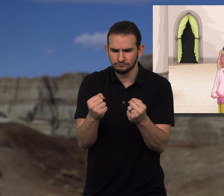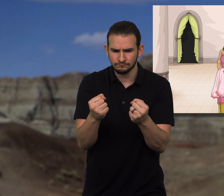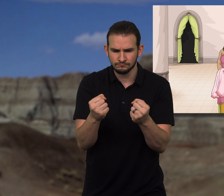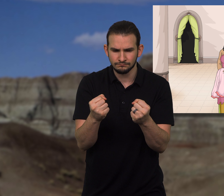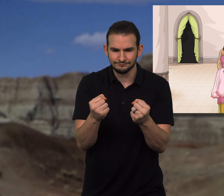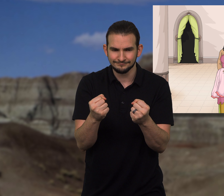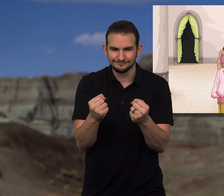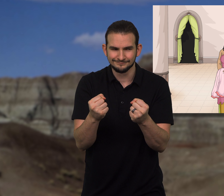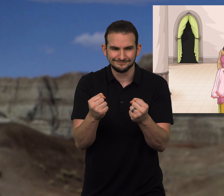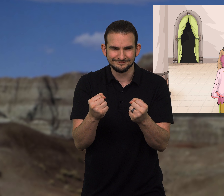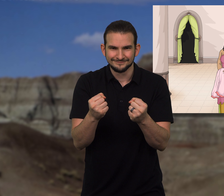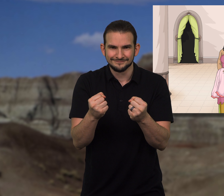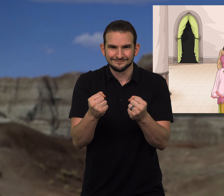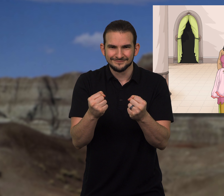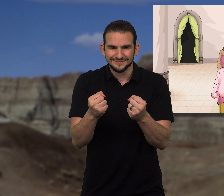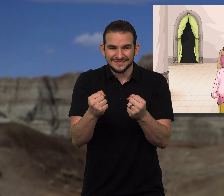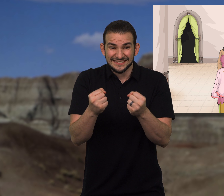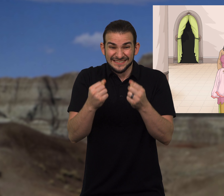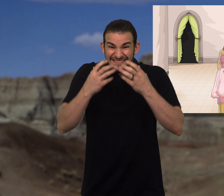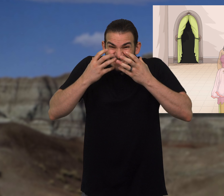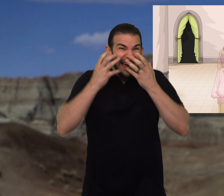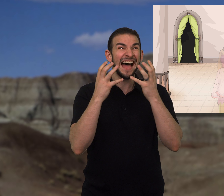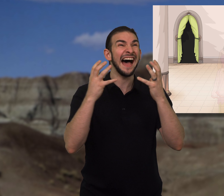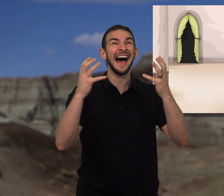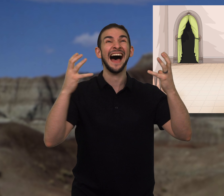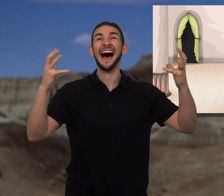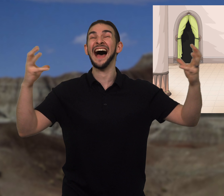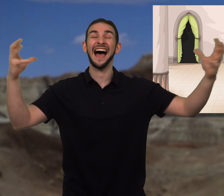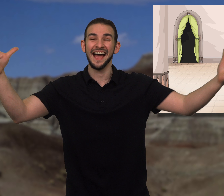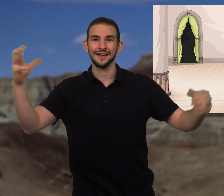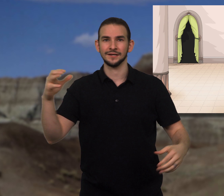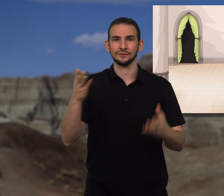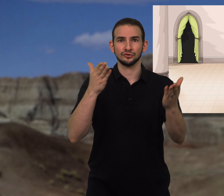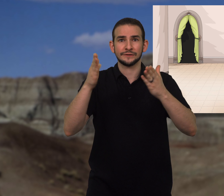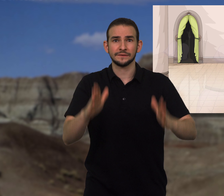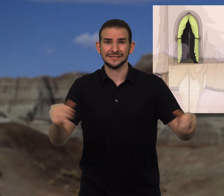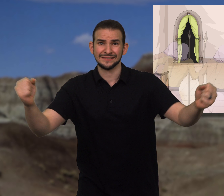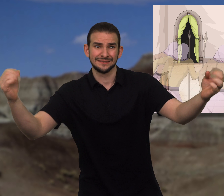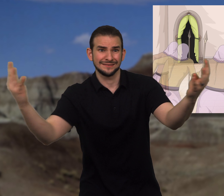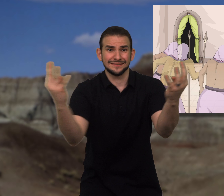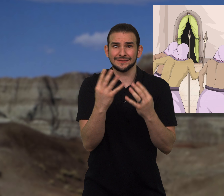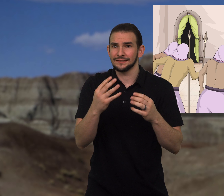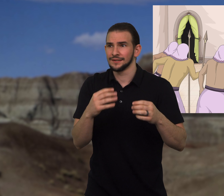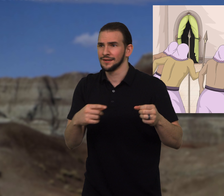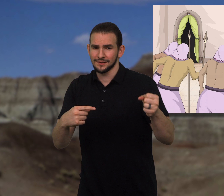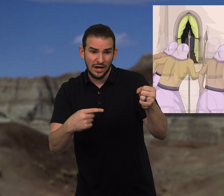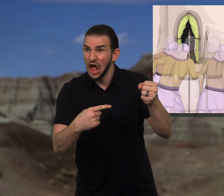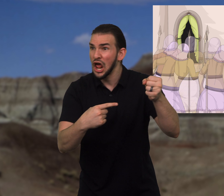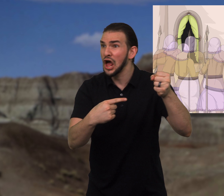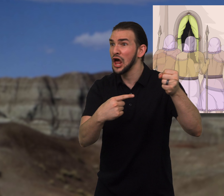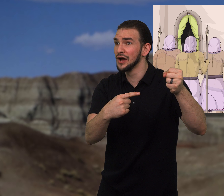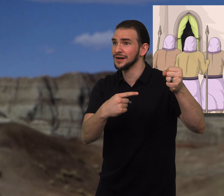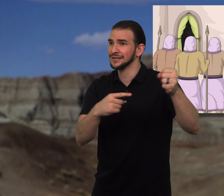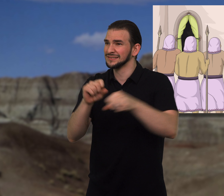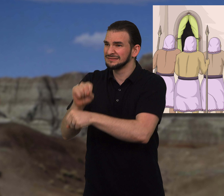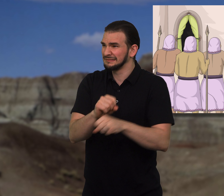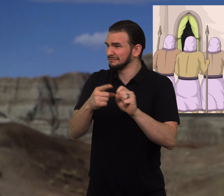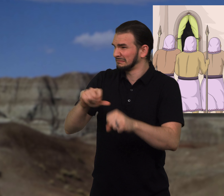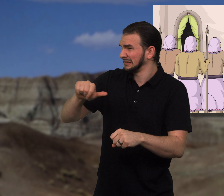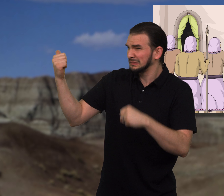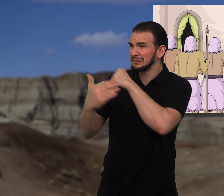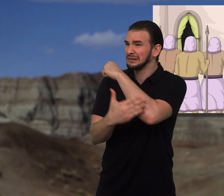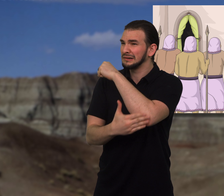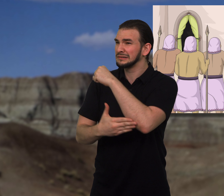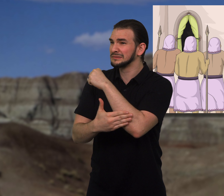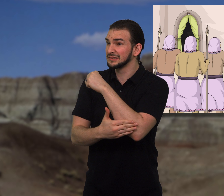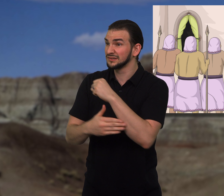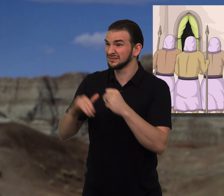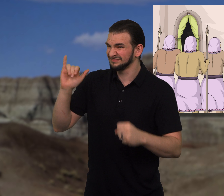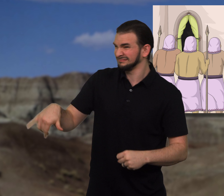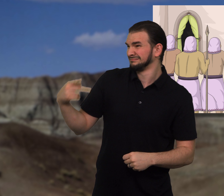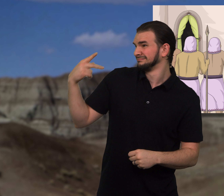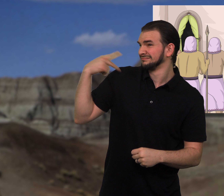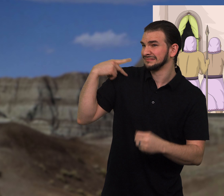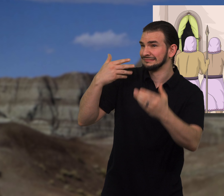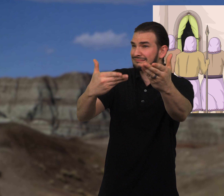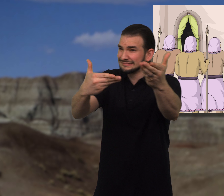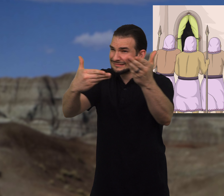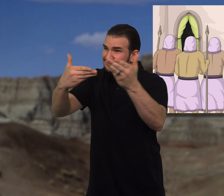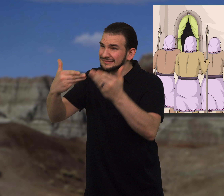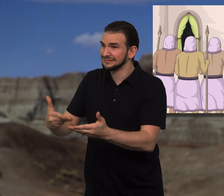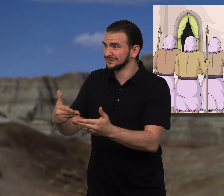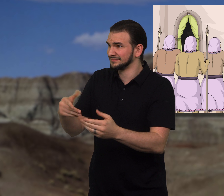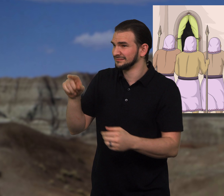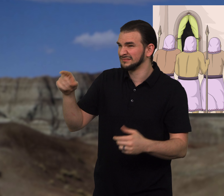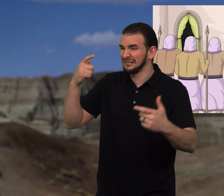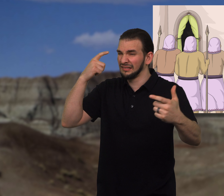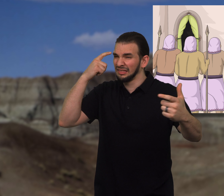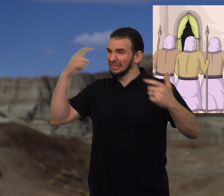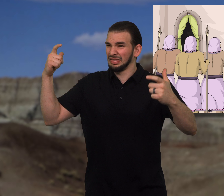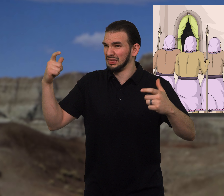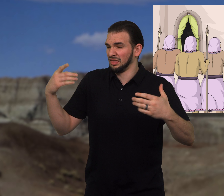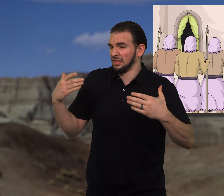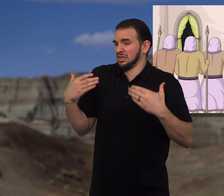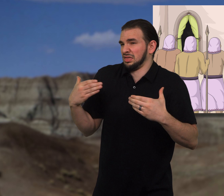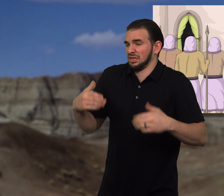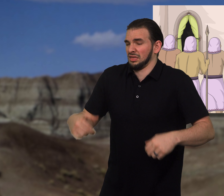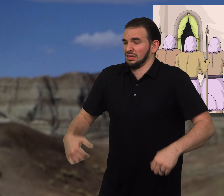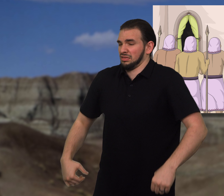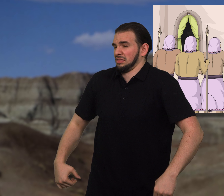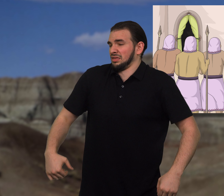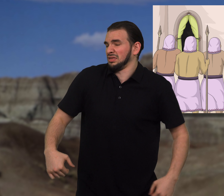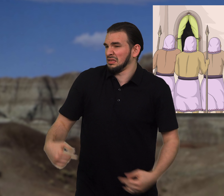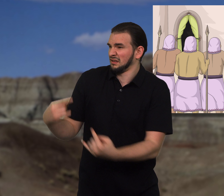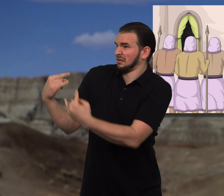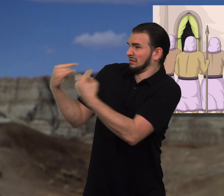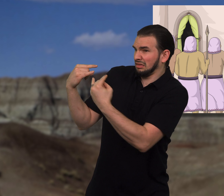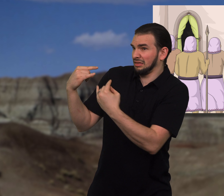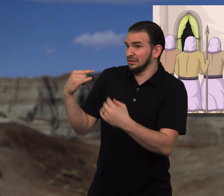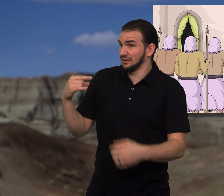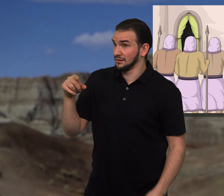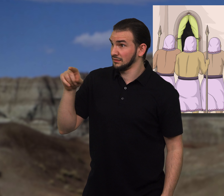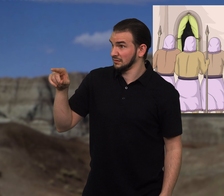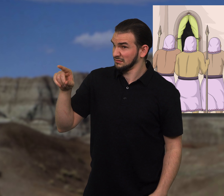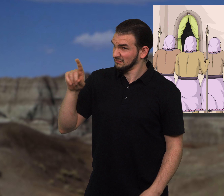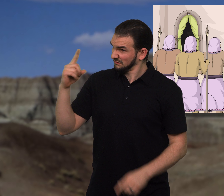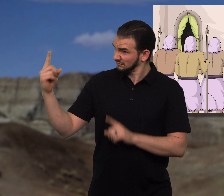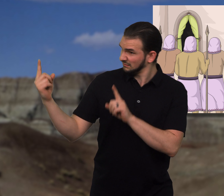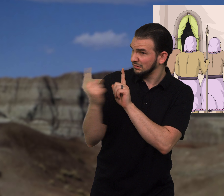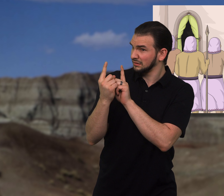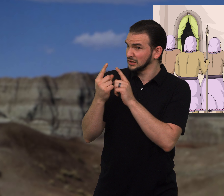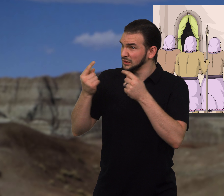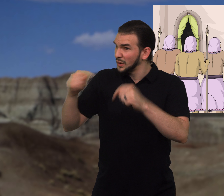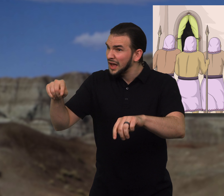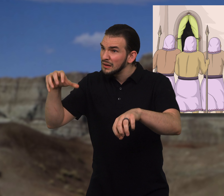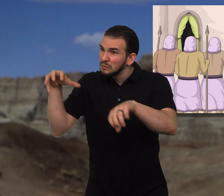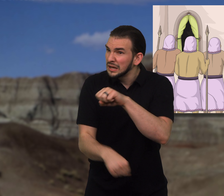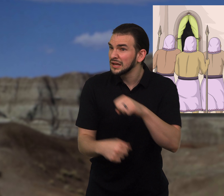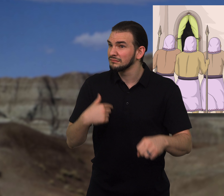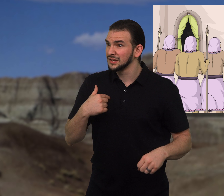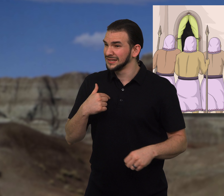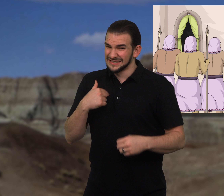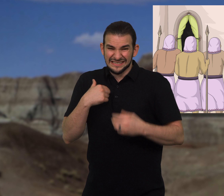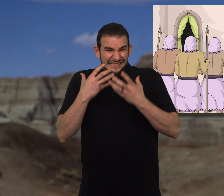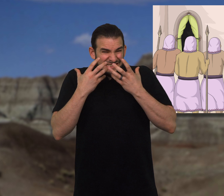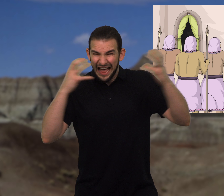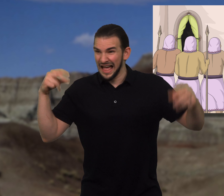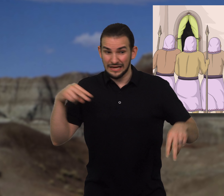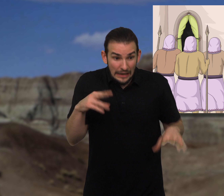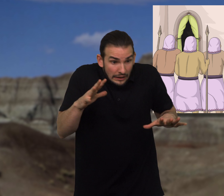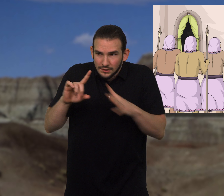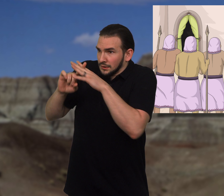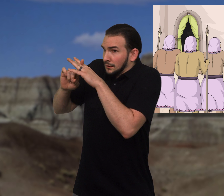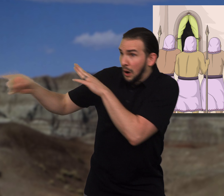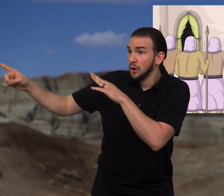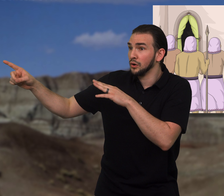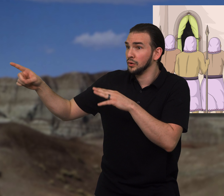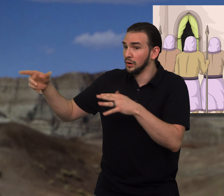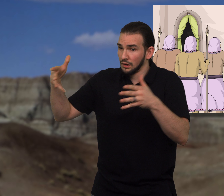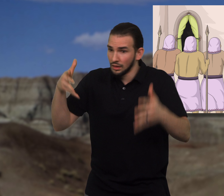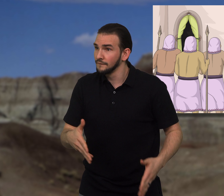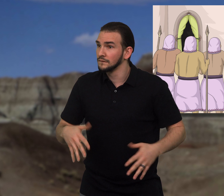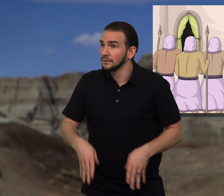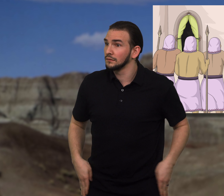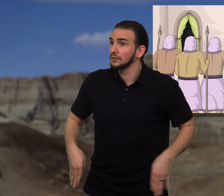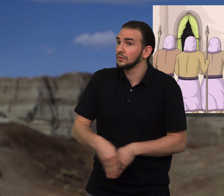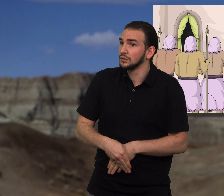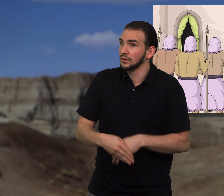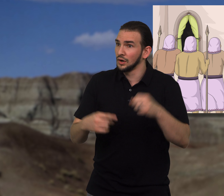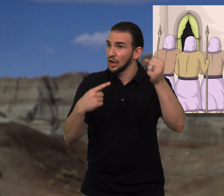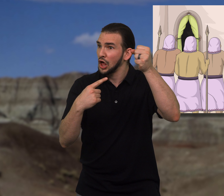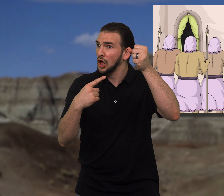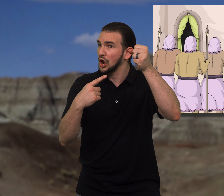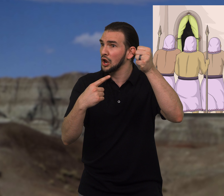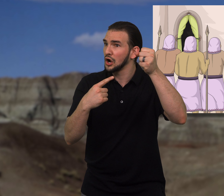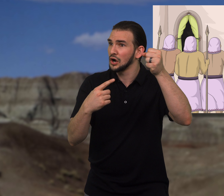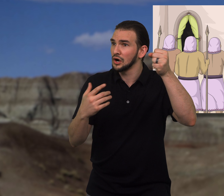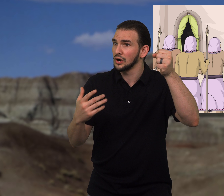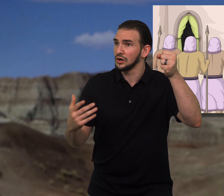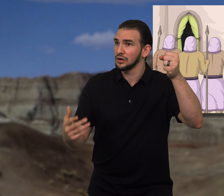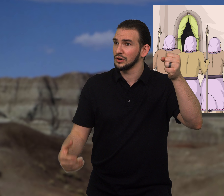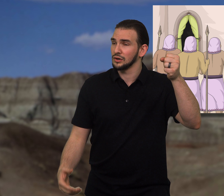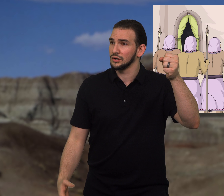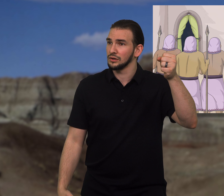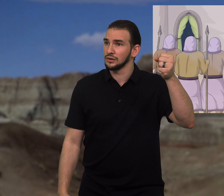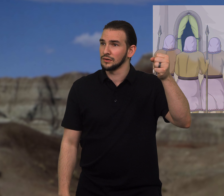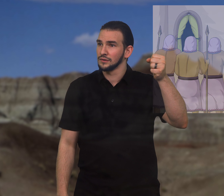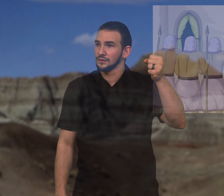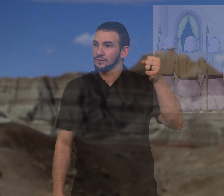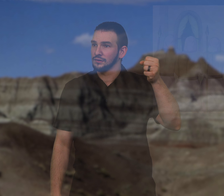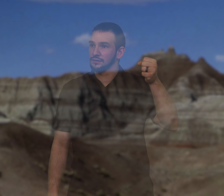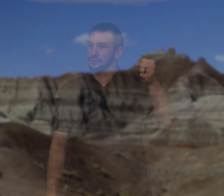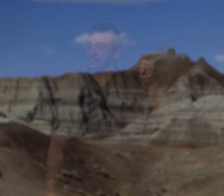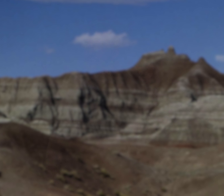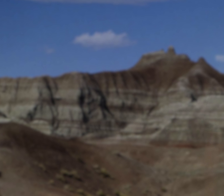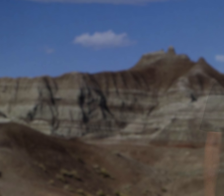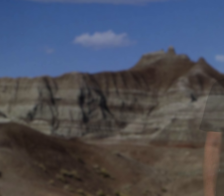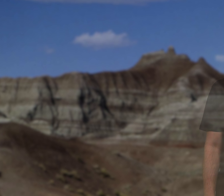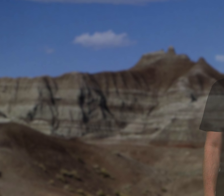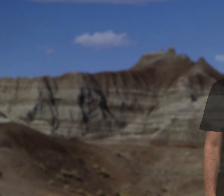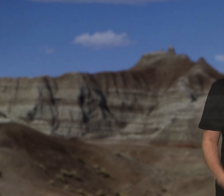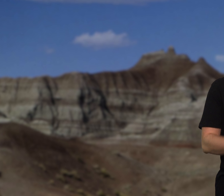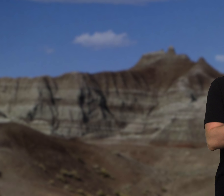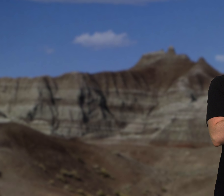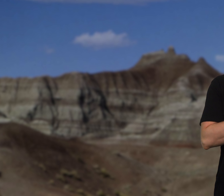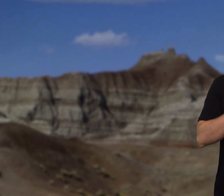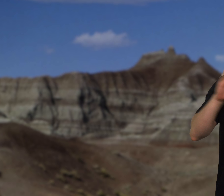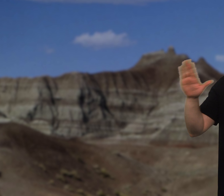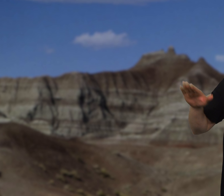When she saw that he had left his cloak in her hand and had run out of the house, she called her household servants. “Look,” she said, “this Hebrew has been brought to us to make sport of us. He came to me so he could sleep with me, but I screamed as loud as I could. When he heard me scream for help, he left his cloak beside me and ran out of the house.”